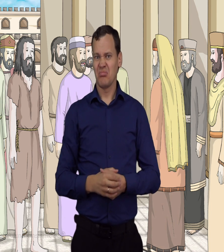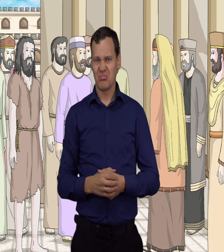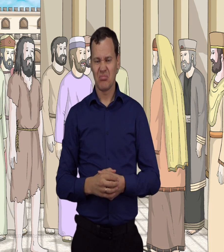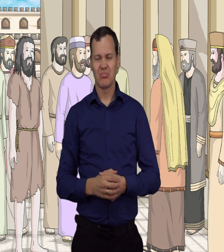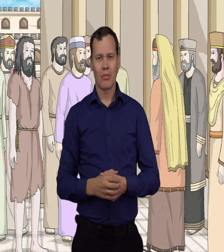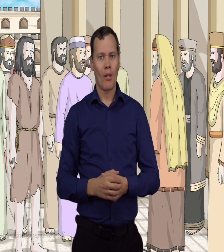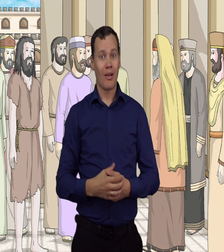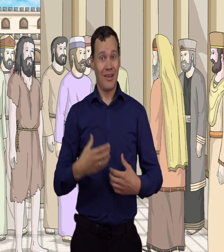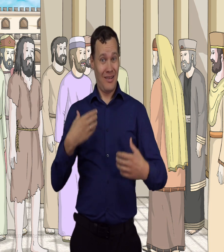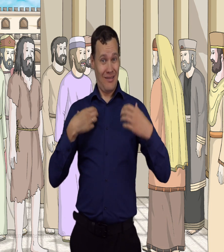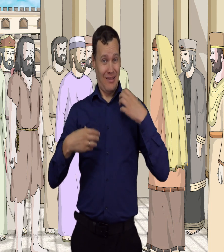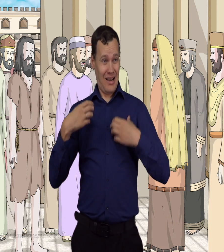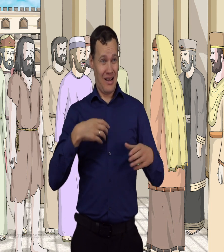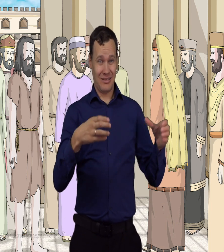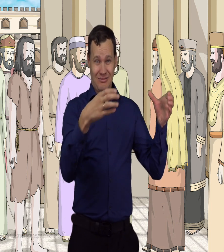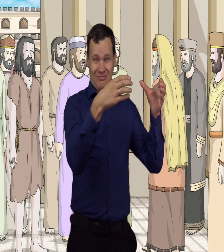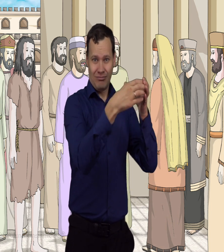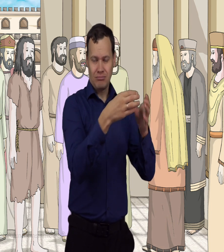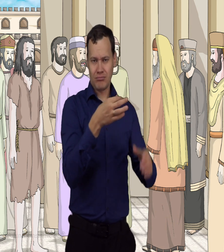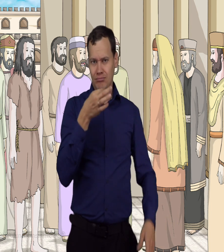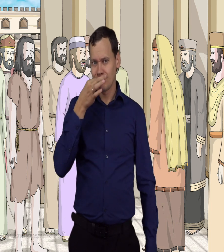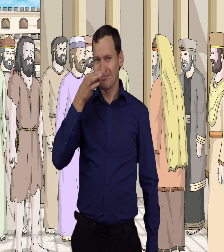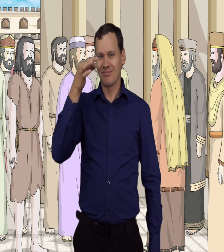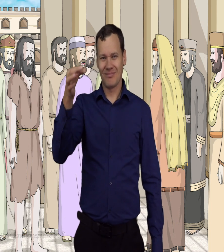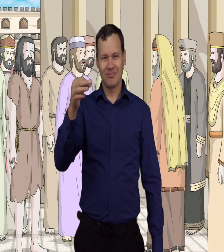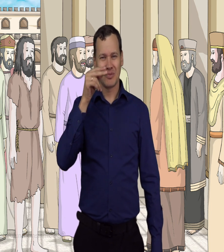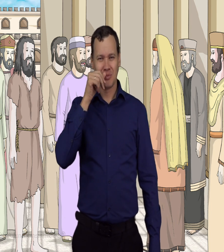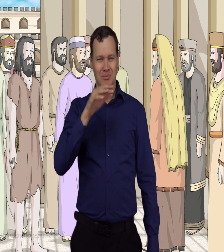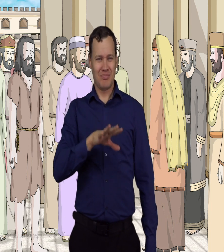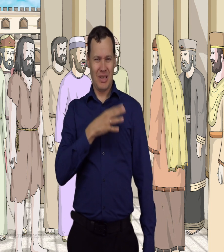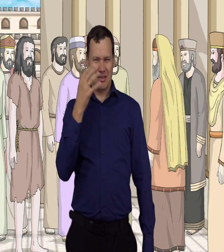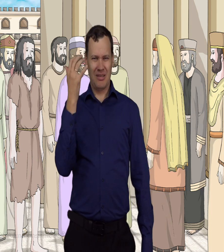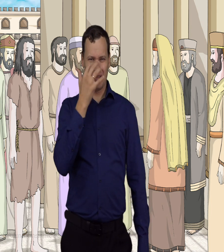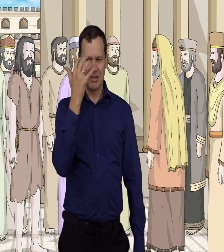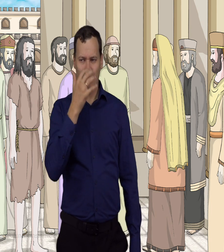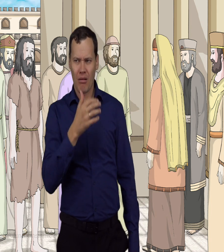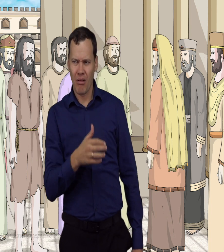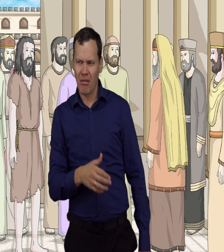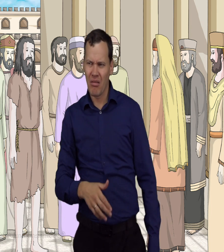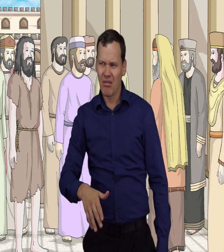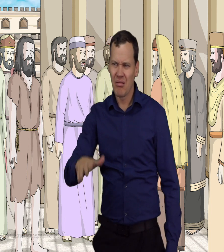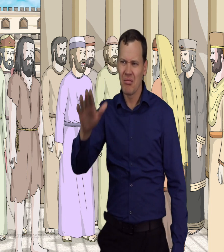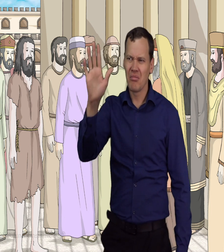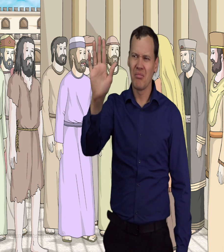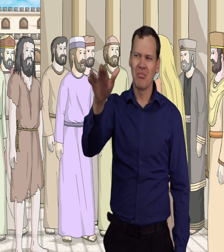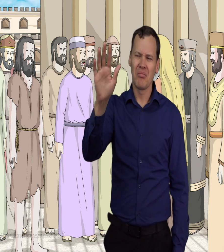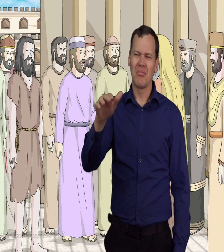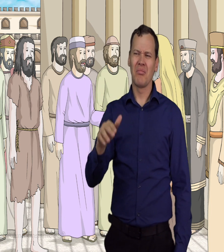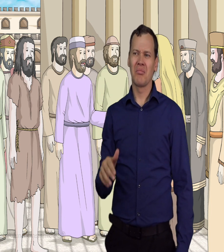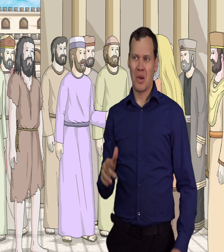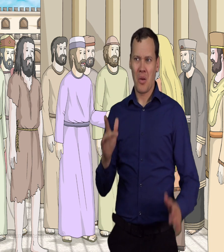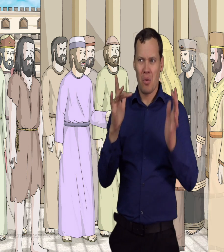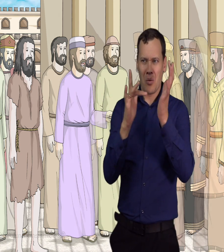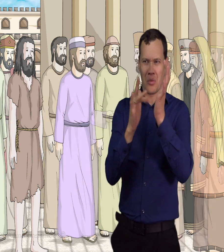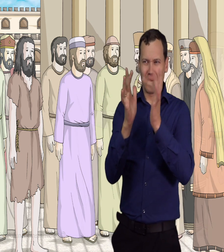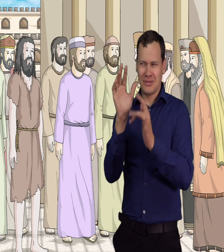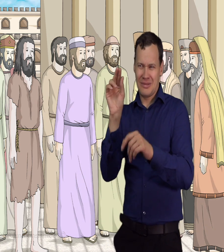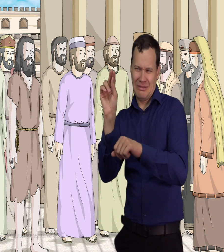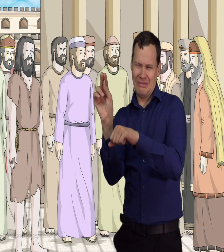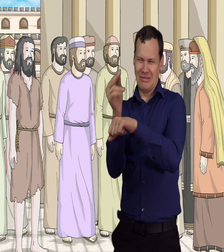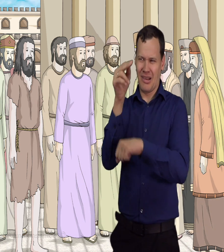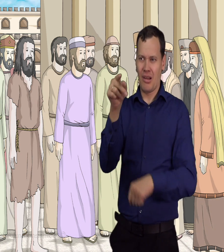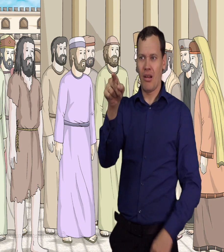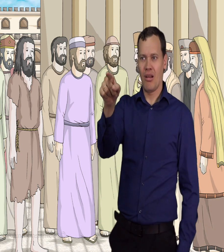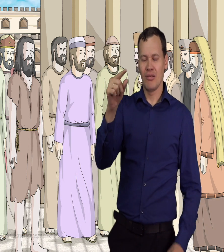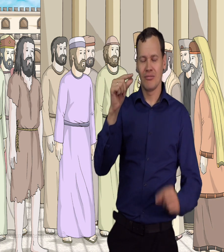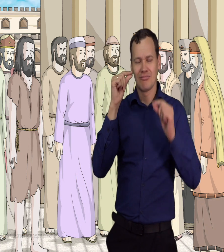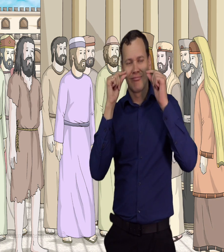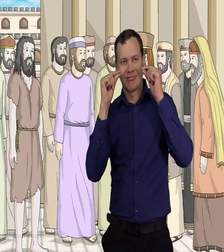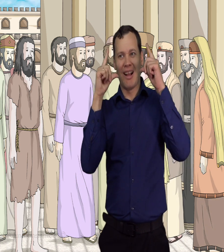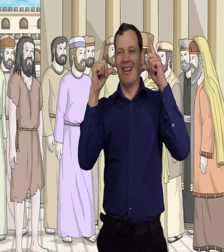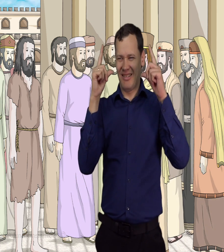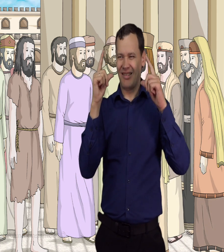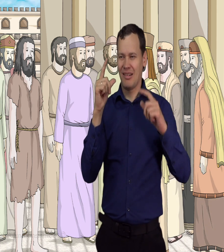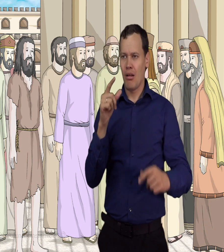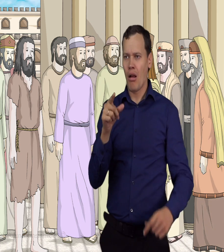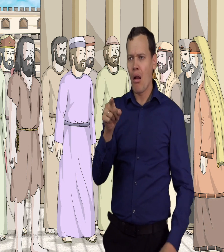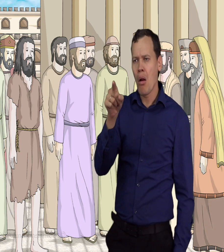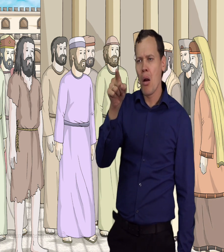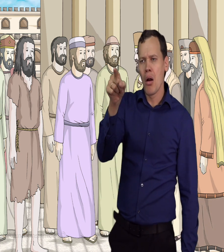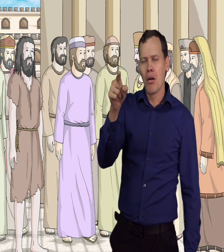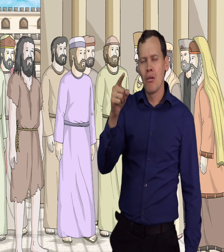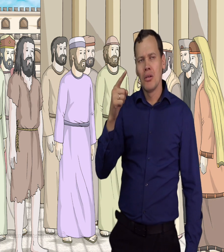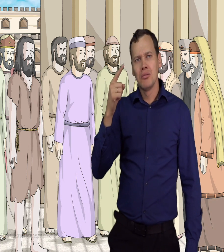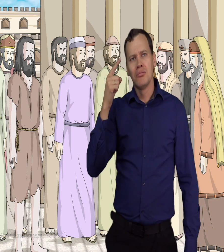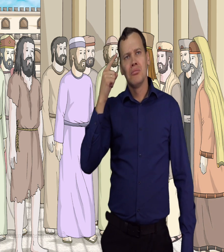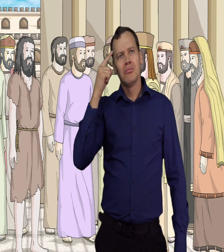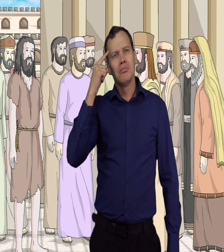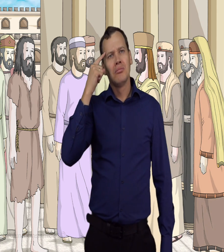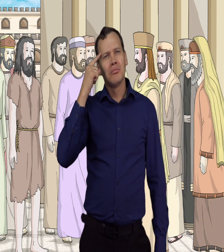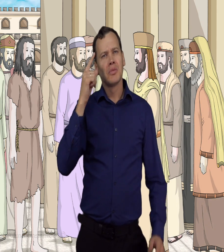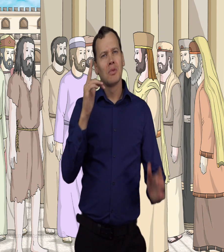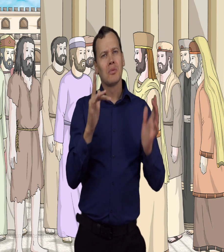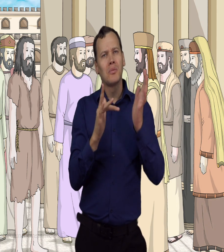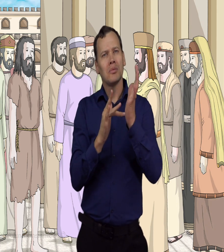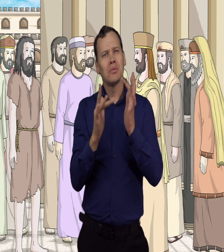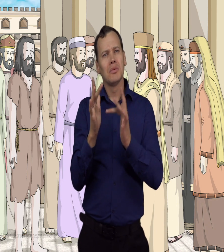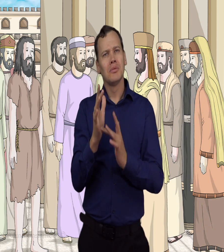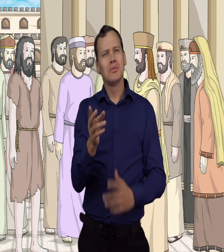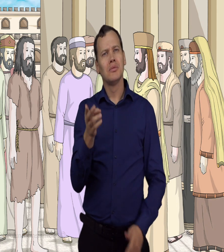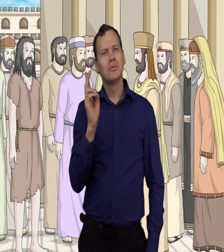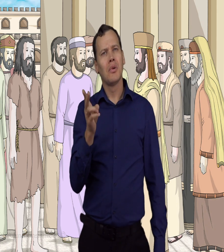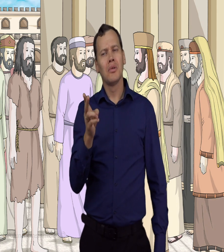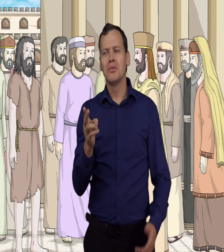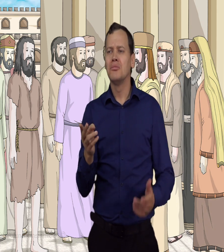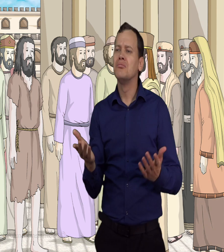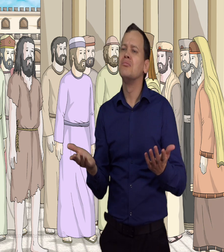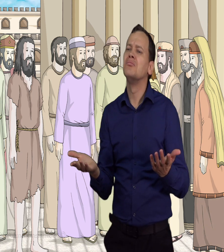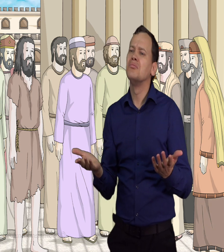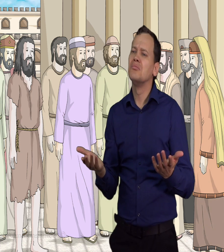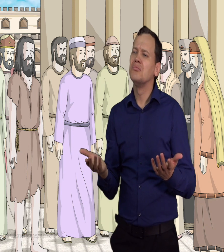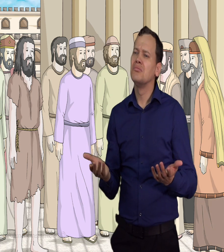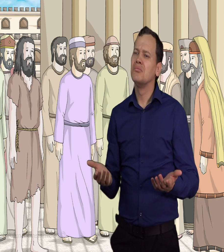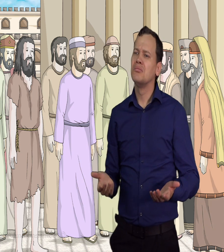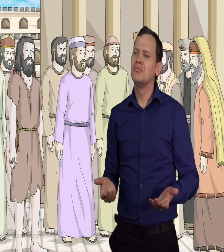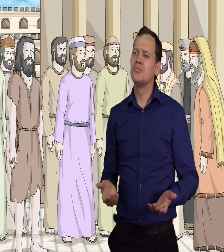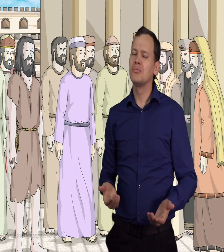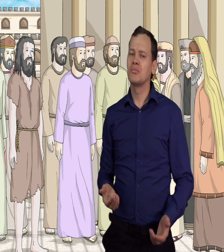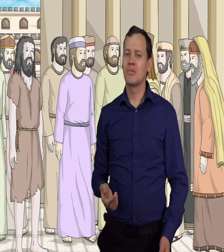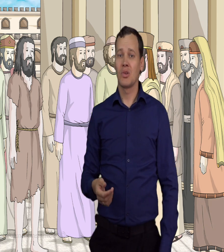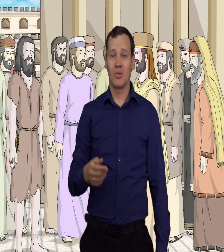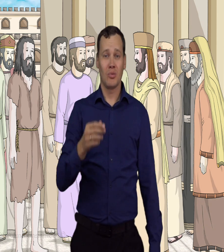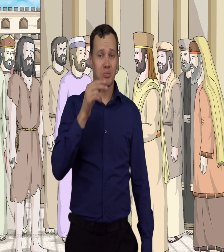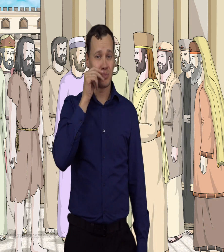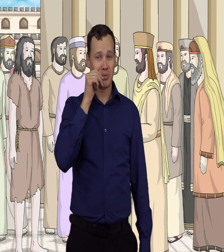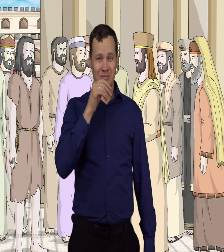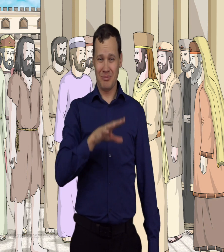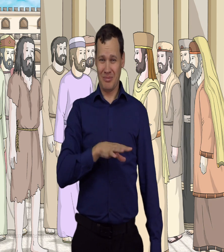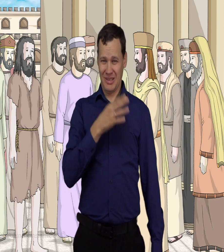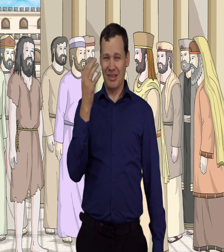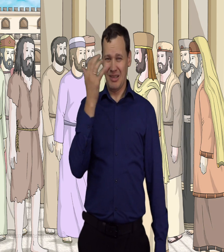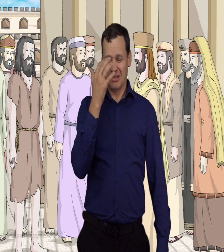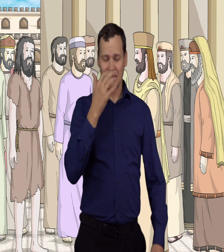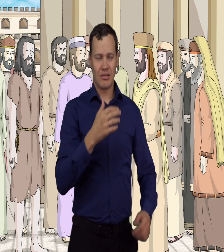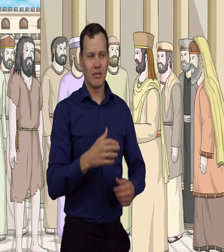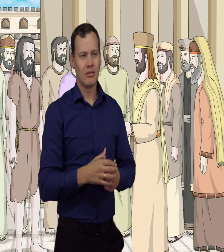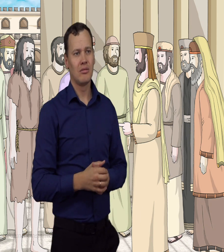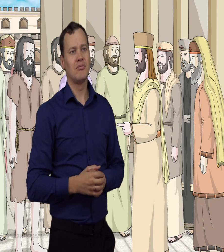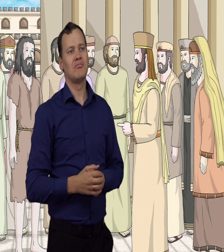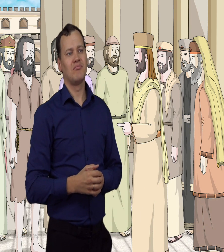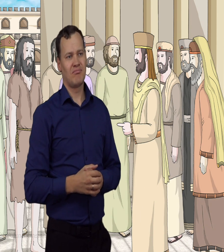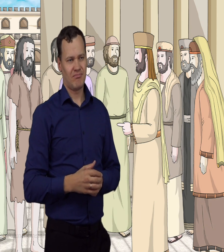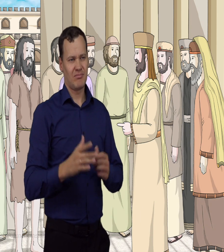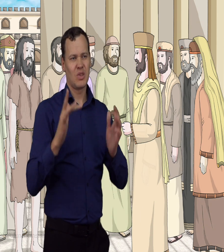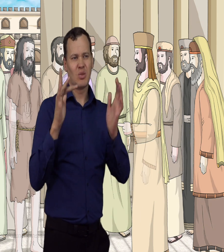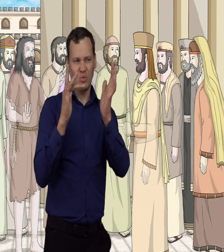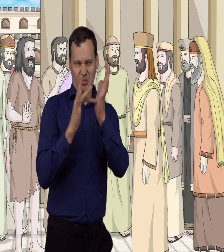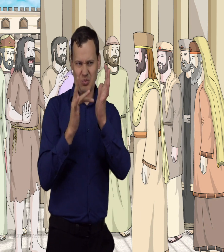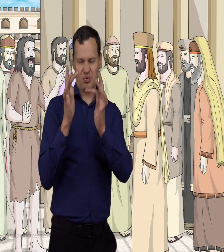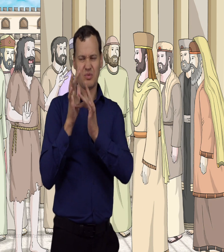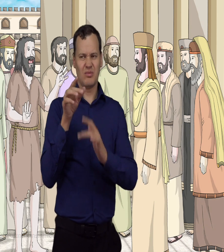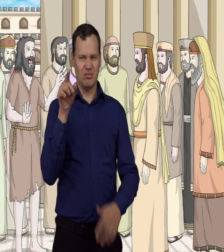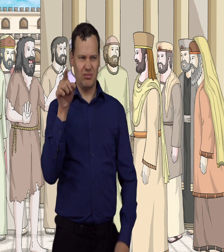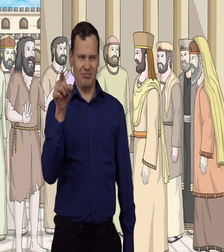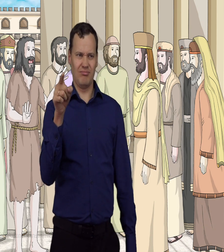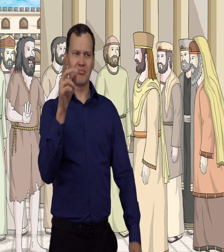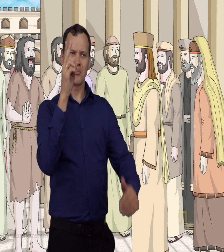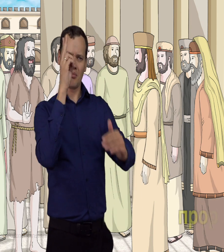So once again they asked the man who had been blind, “What do you say about Him, since it was your eyes He opened?”